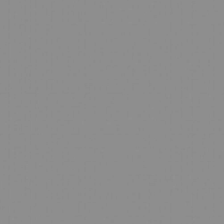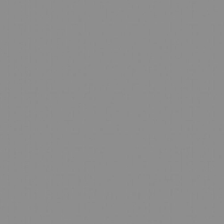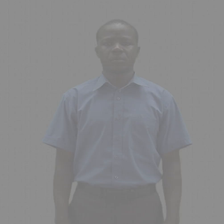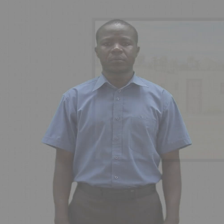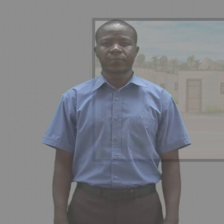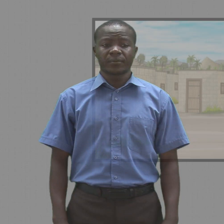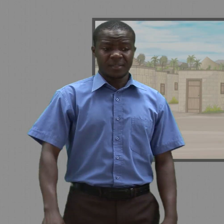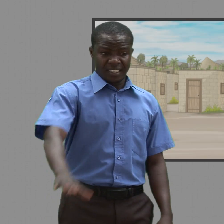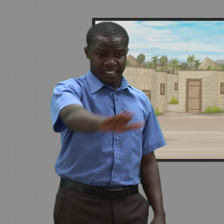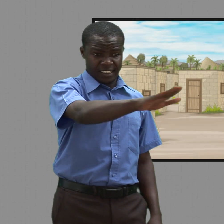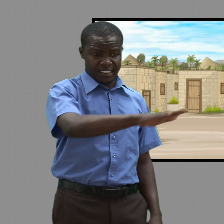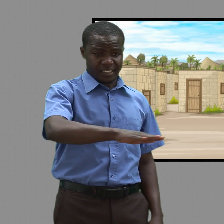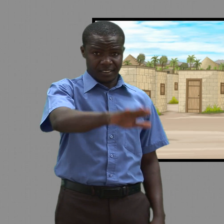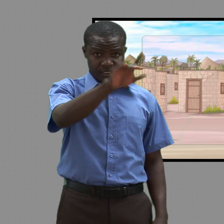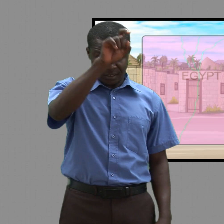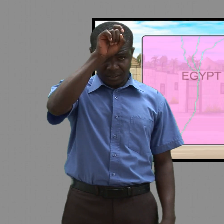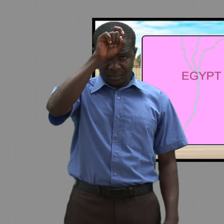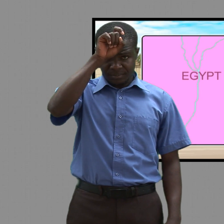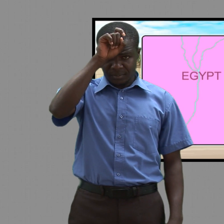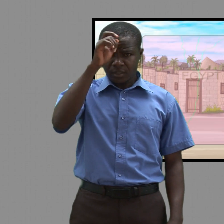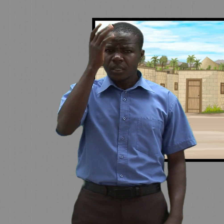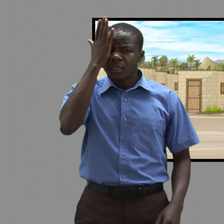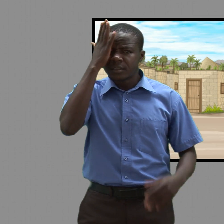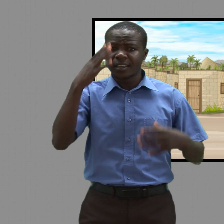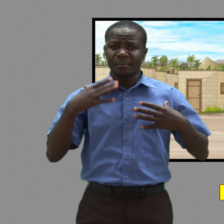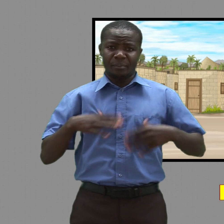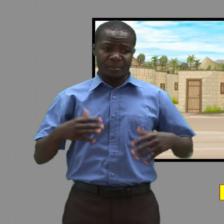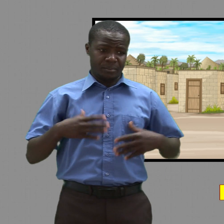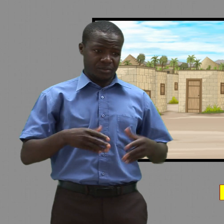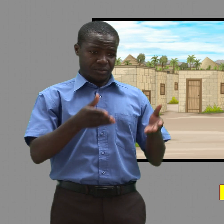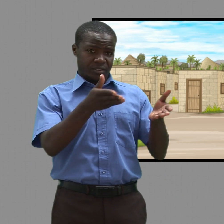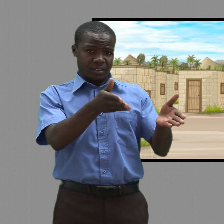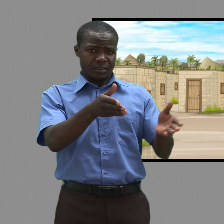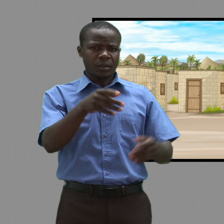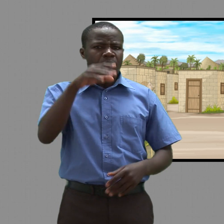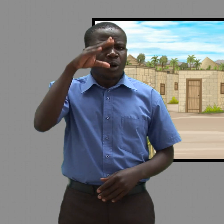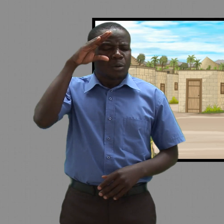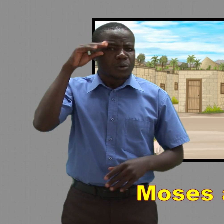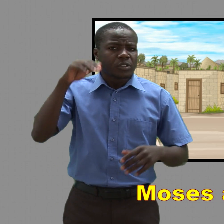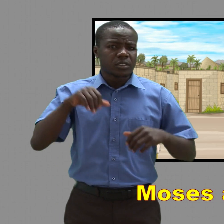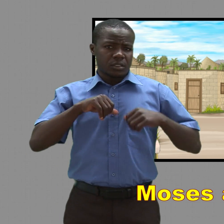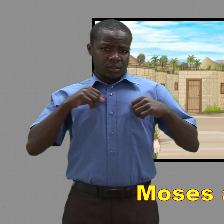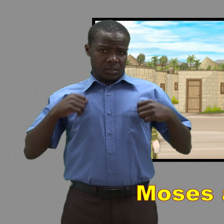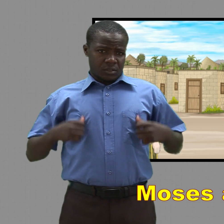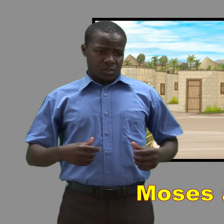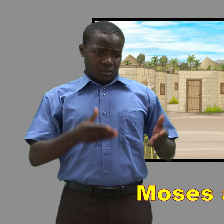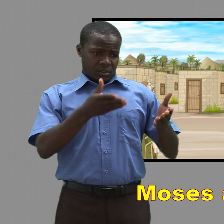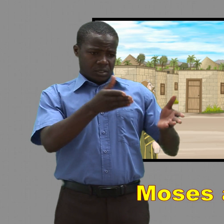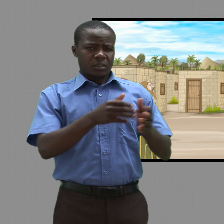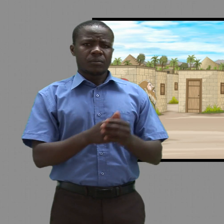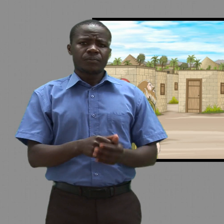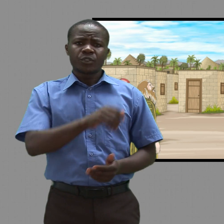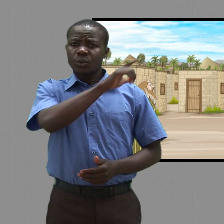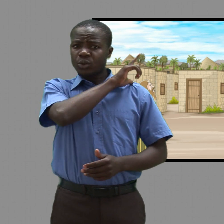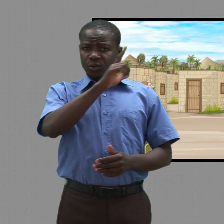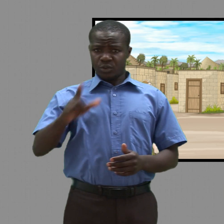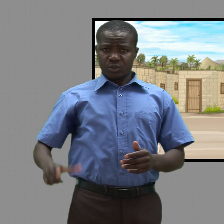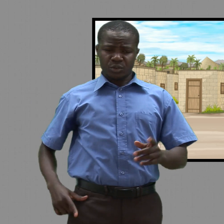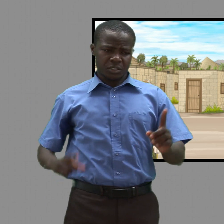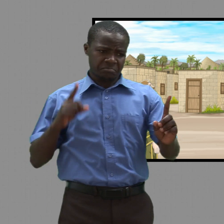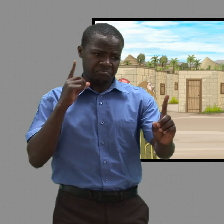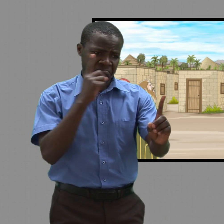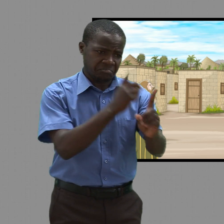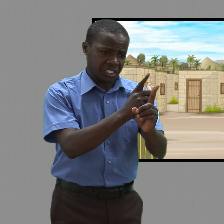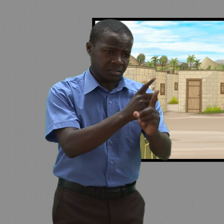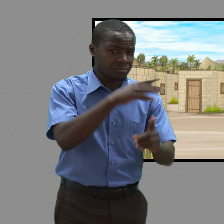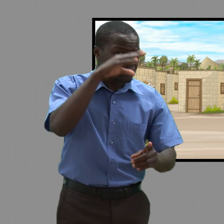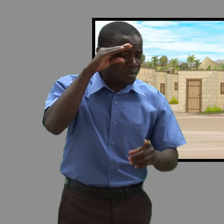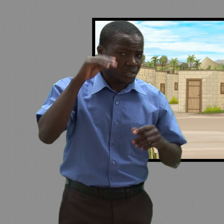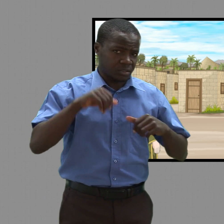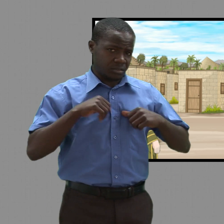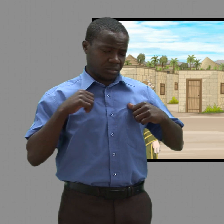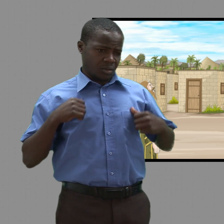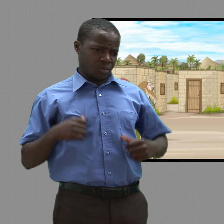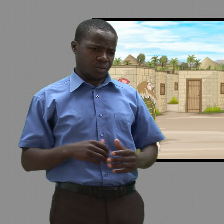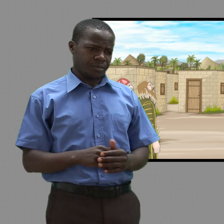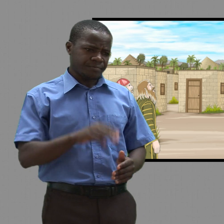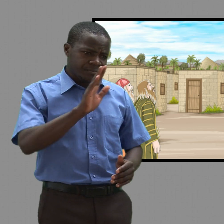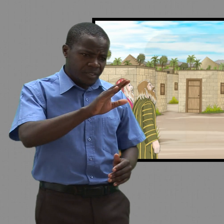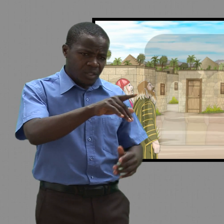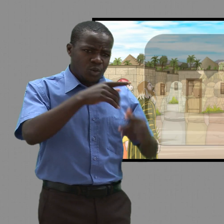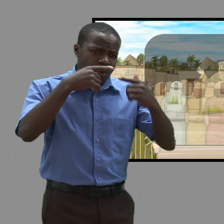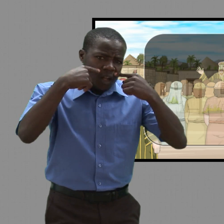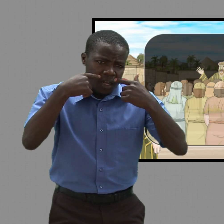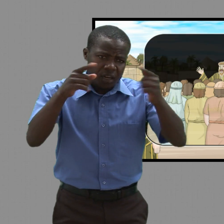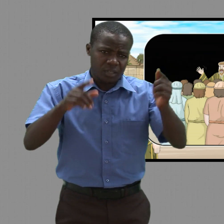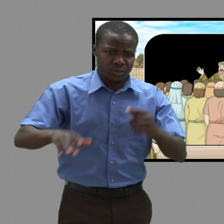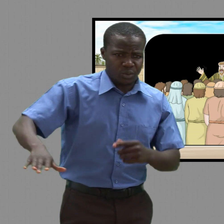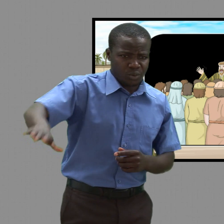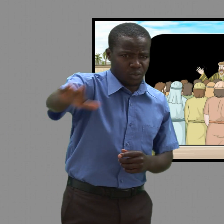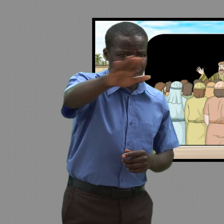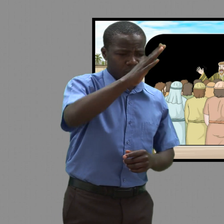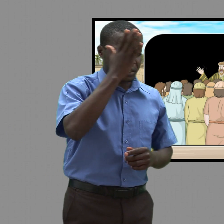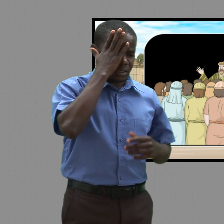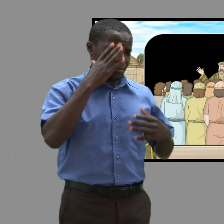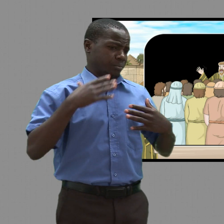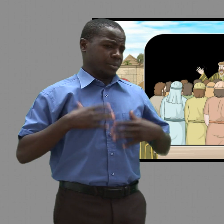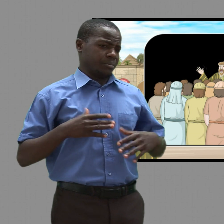Now the LORD said to Moses and Aaron in the land of Egypt, “This month is the beginning of months for you; it shall be the first month of your year.